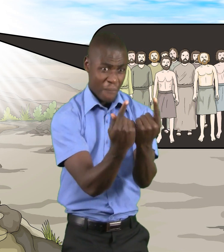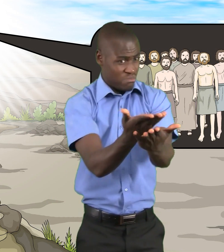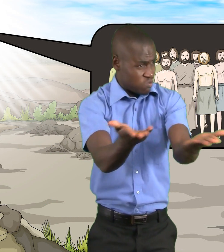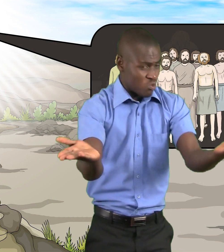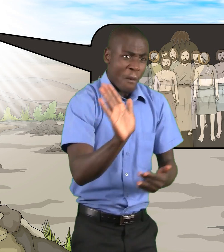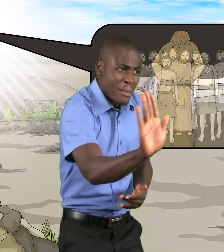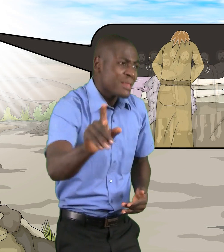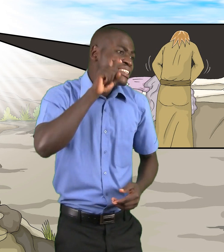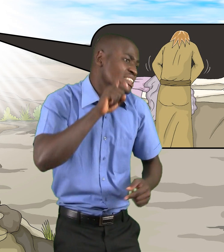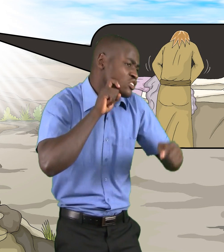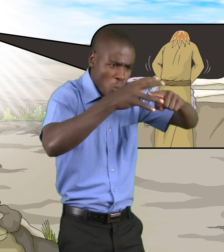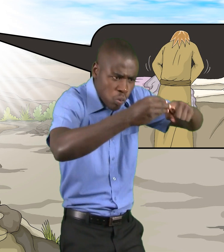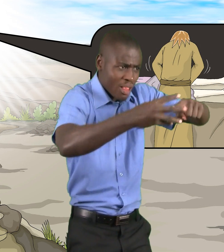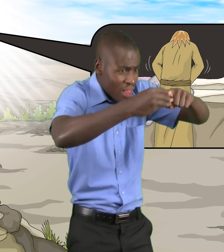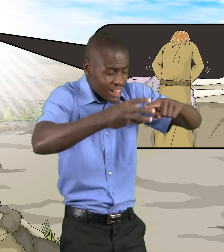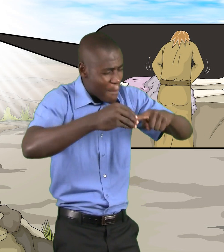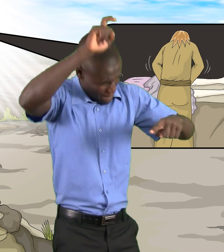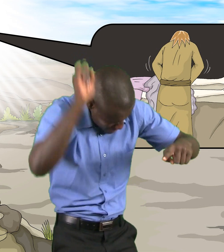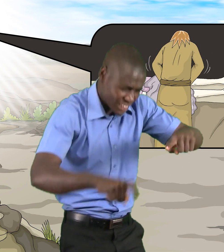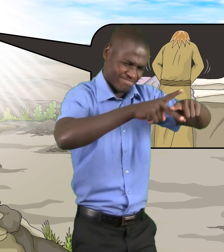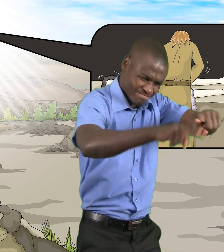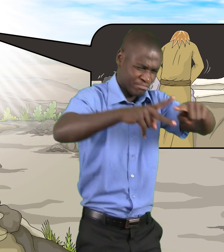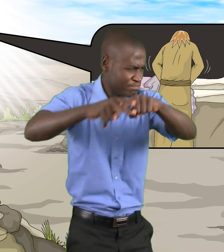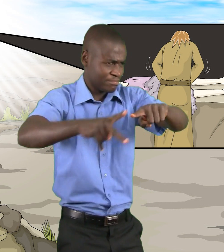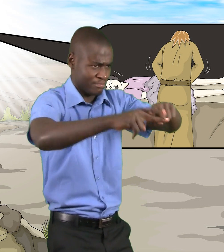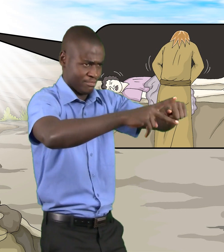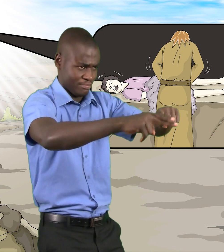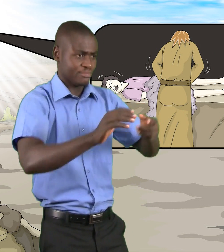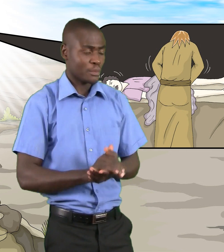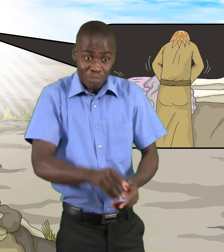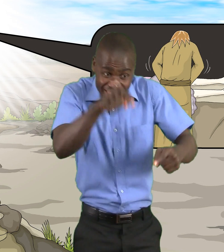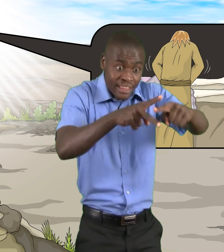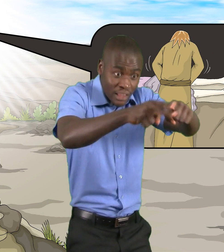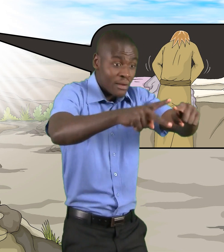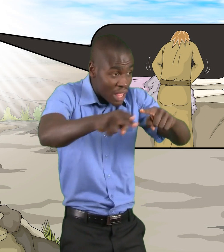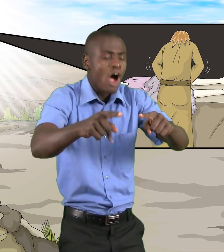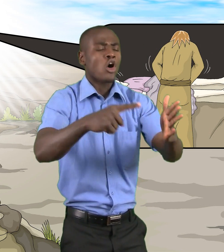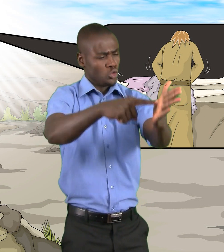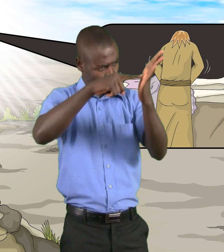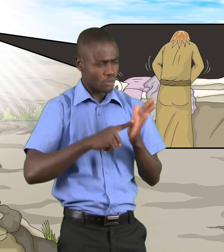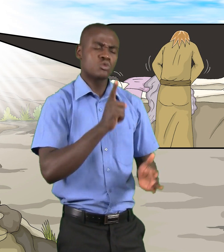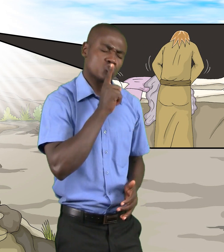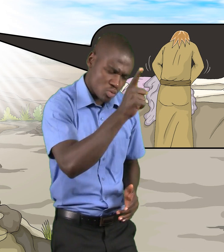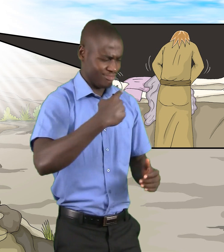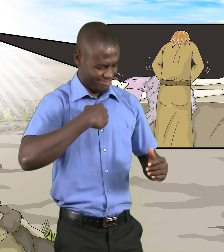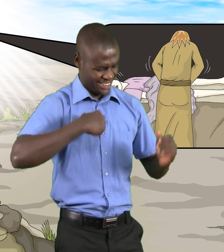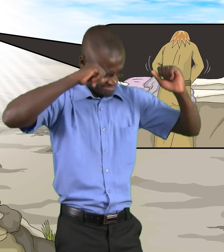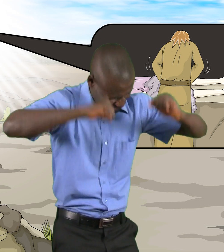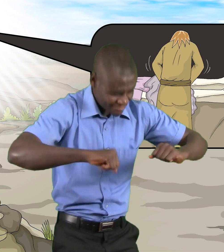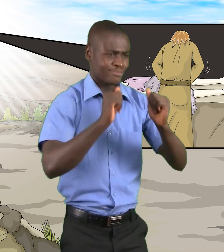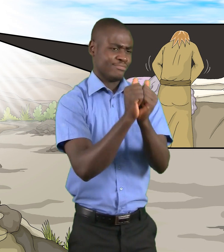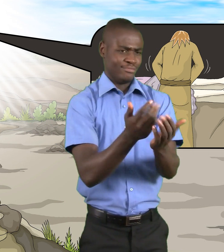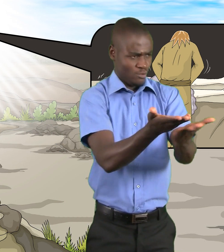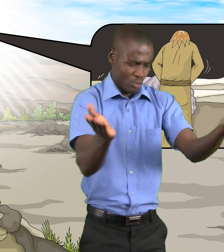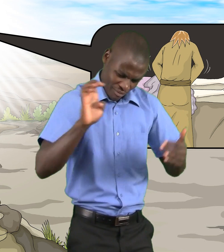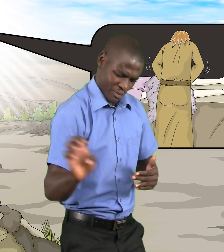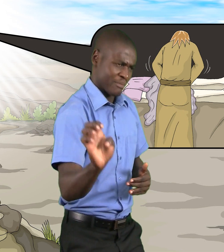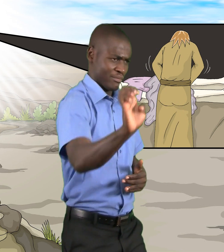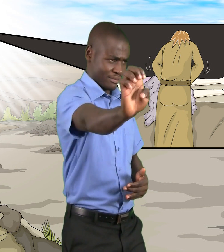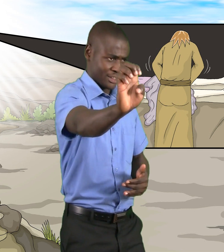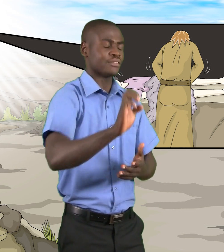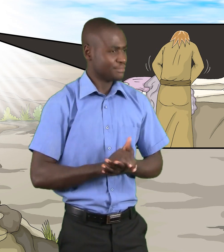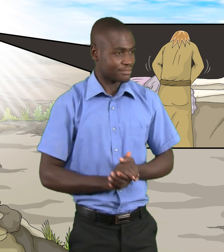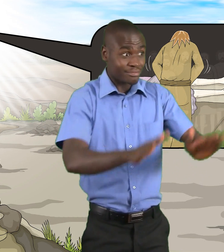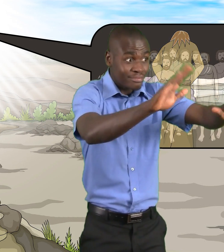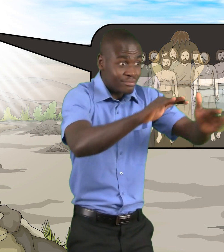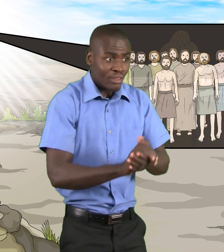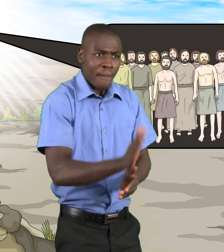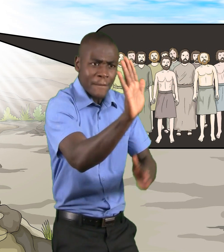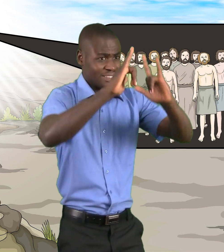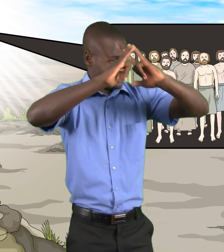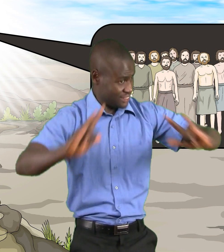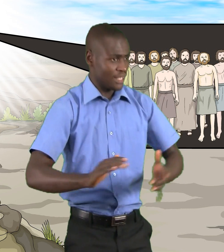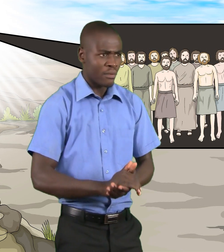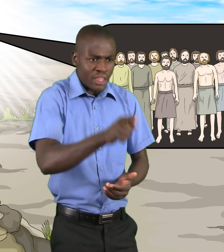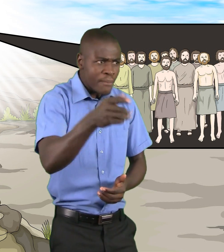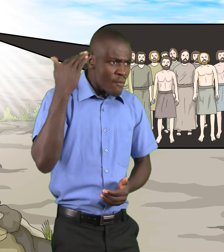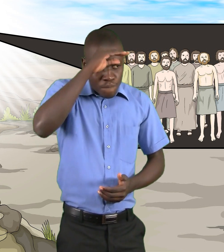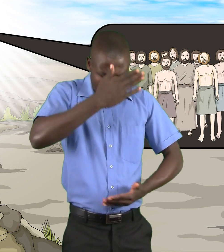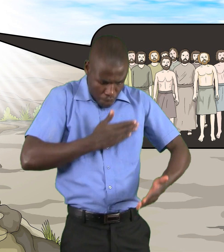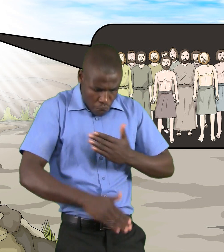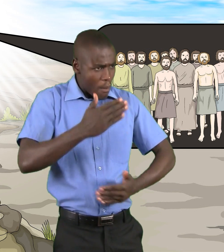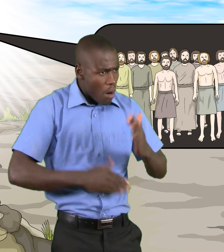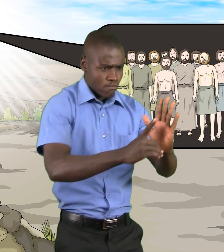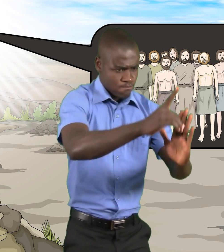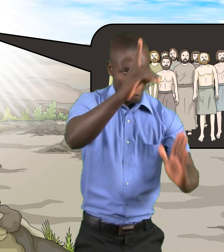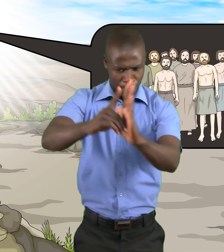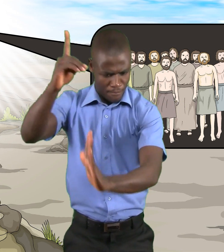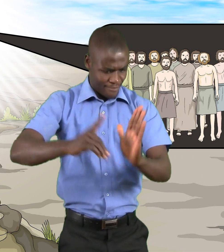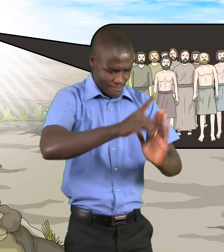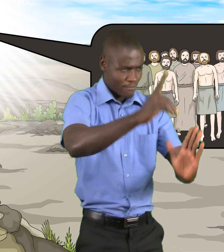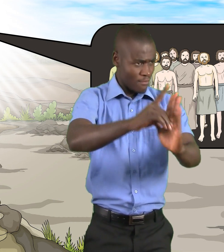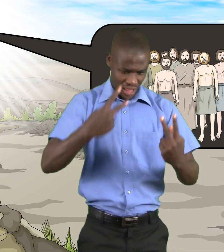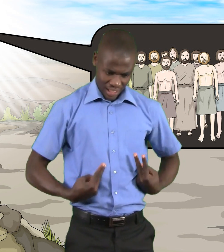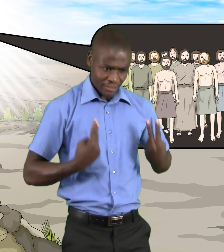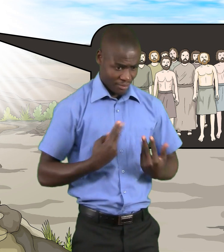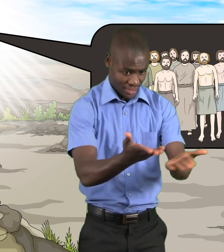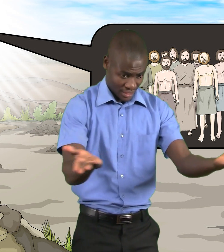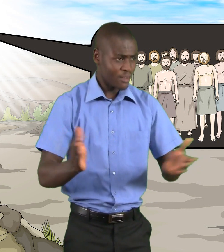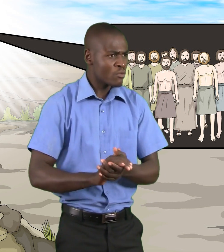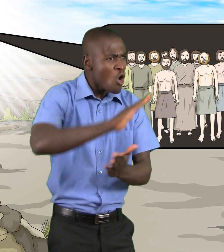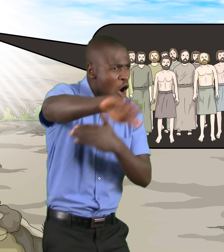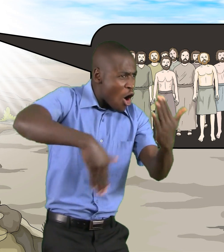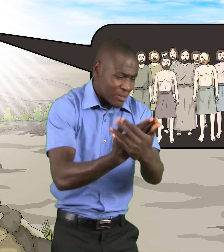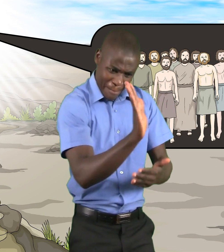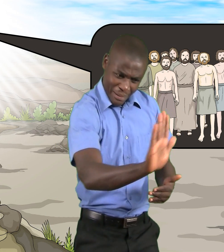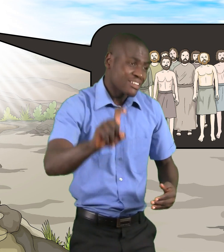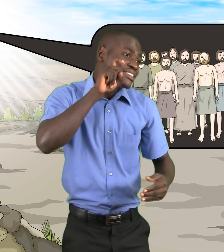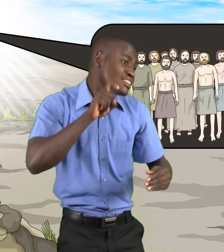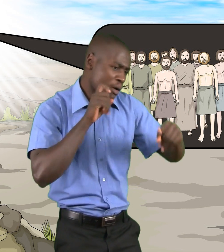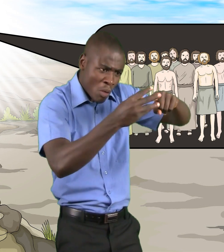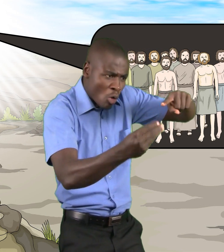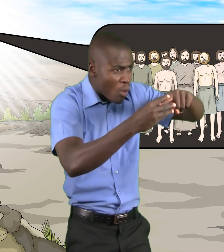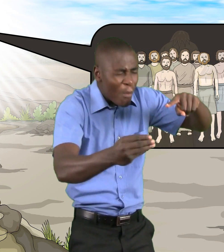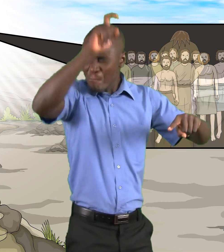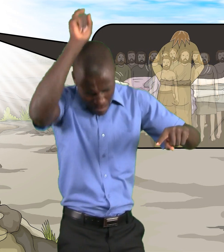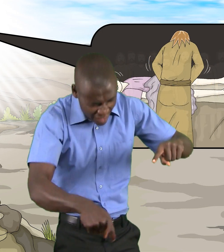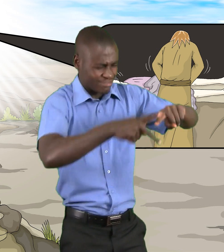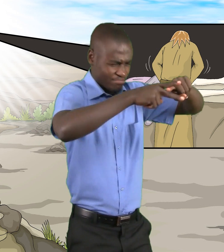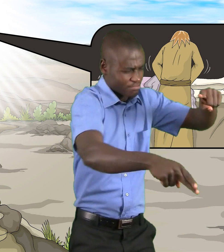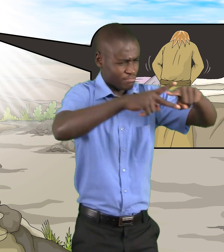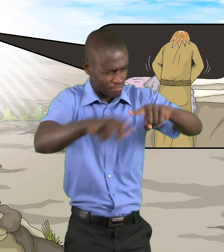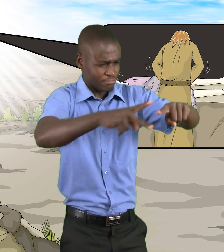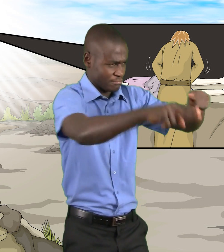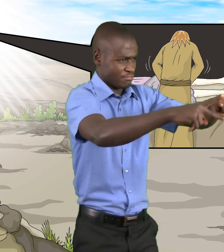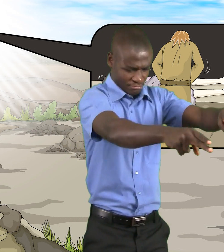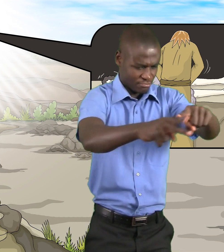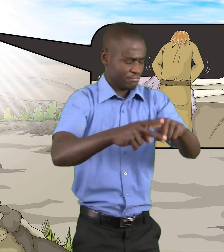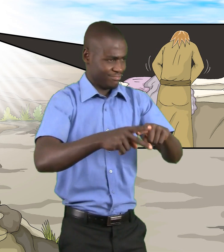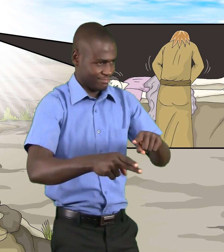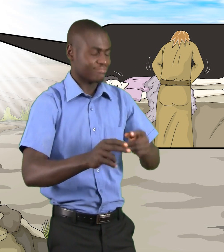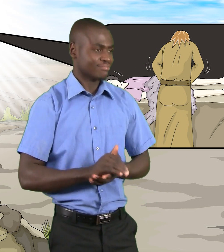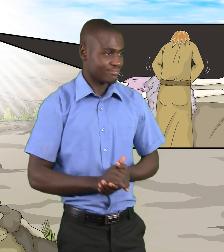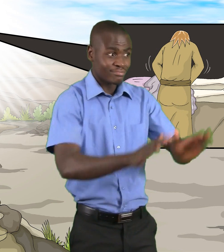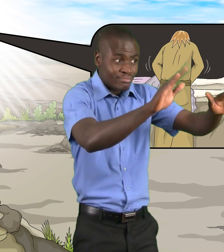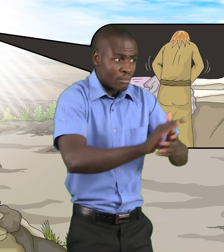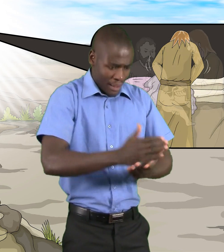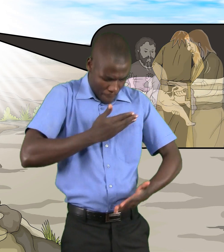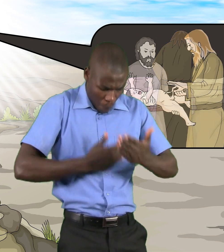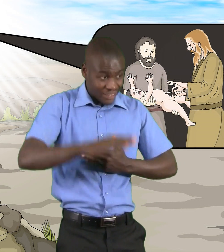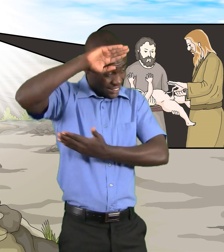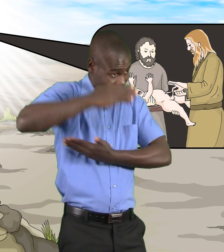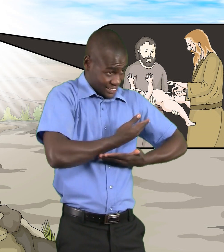You are to circumcise the flesh of your foreskin, and this will be a sign of the covenant between Me and you.